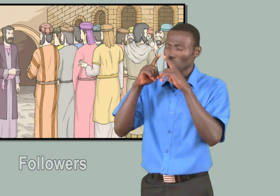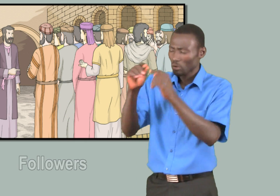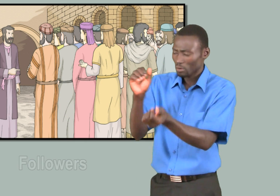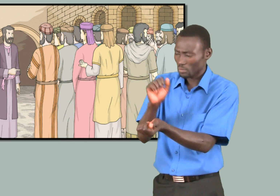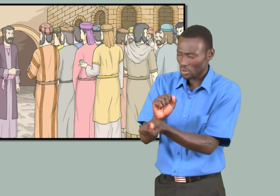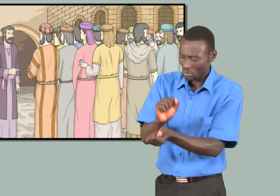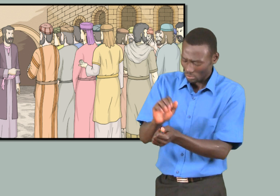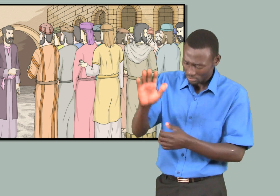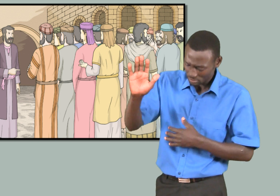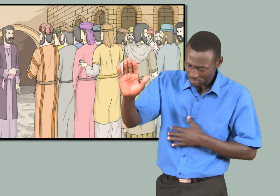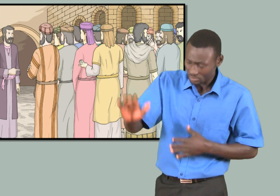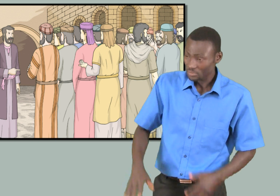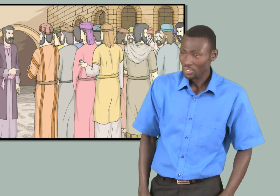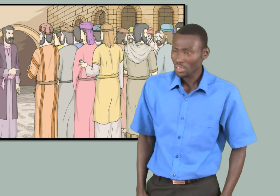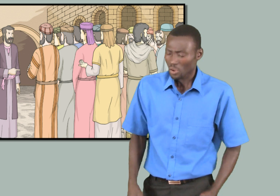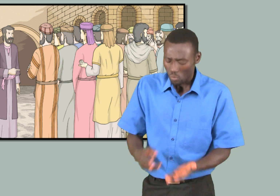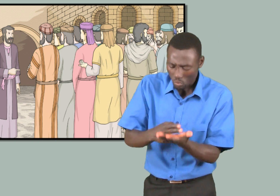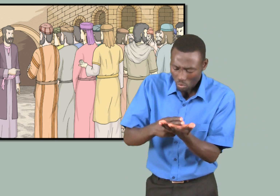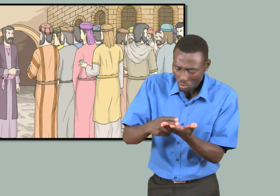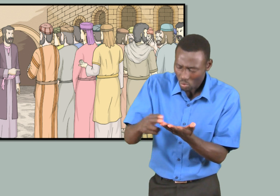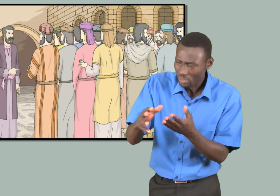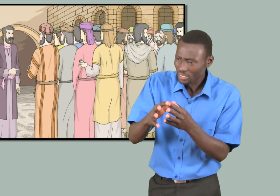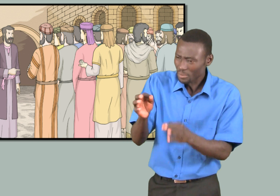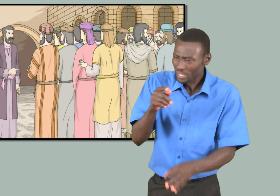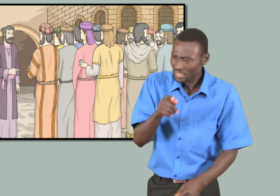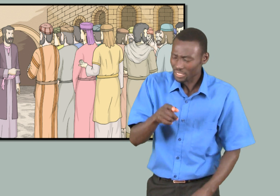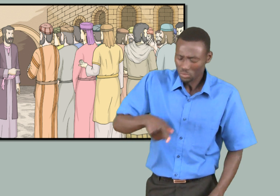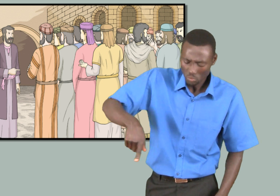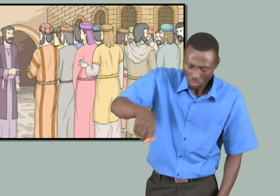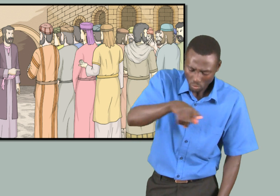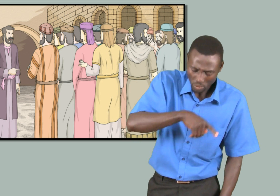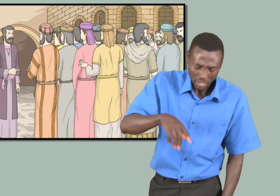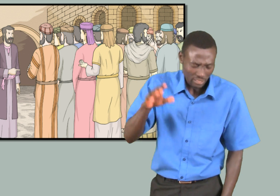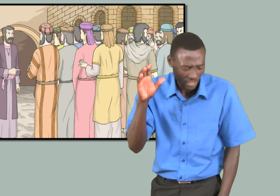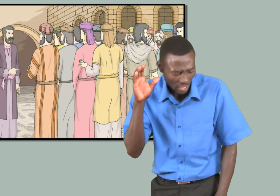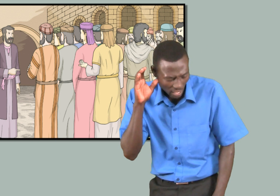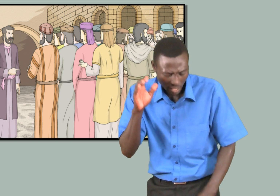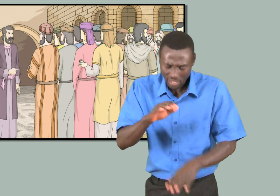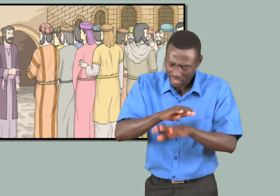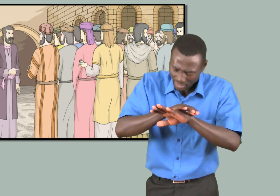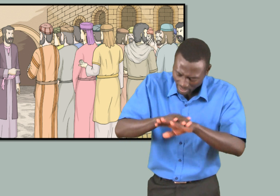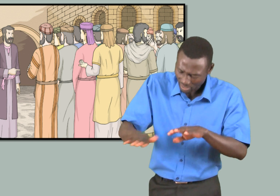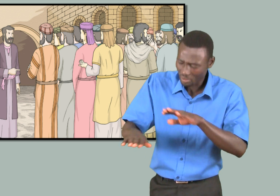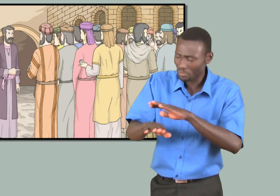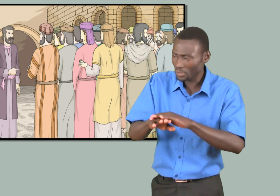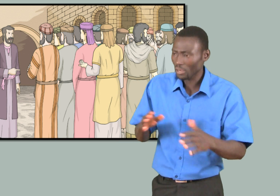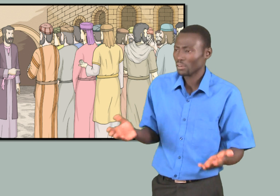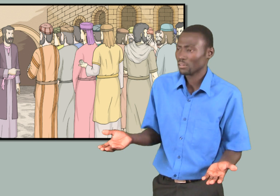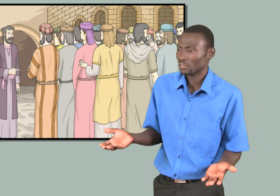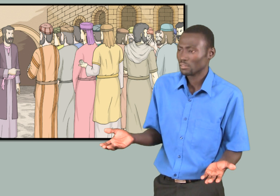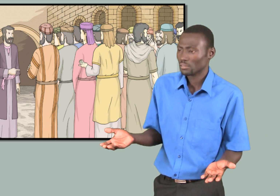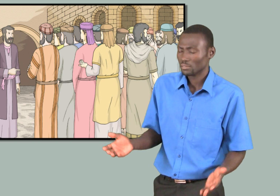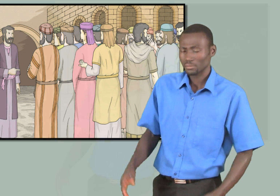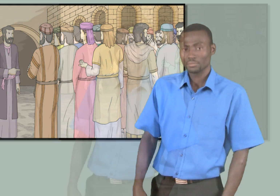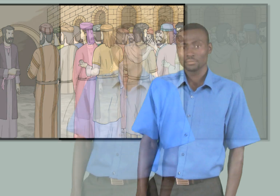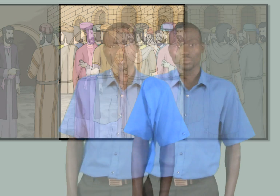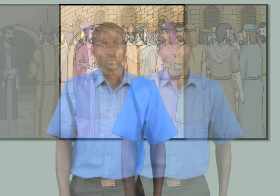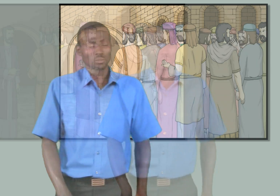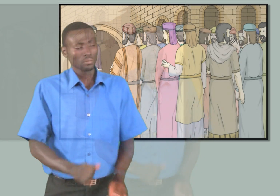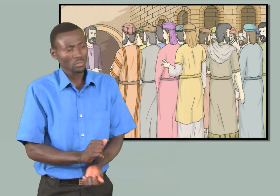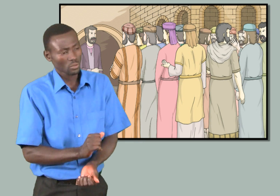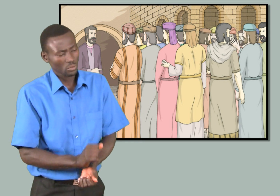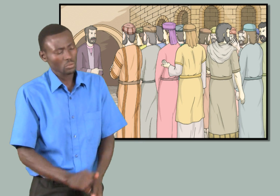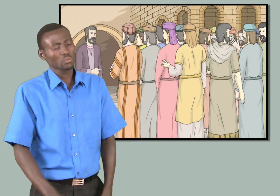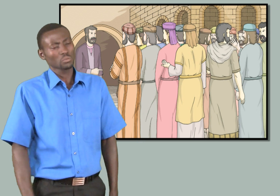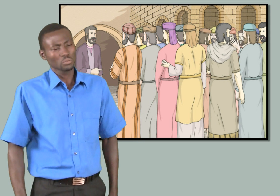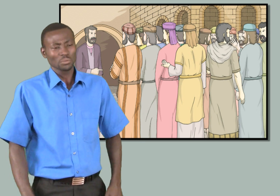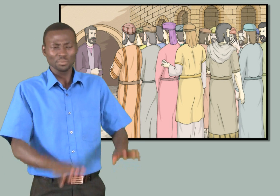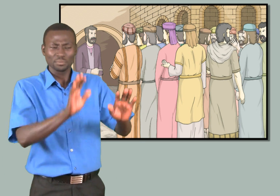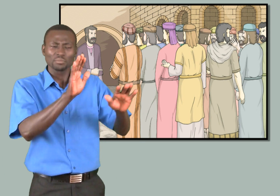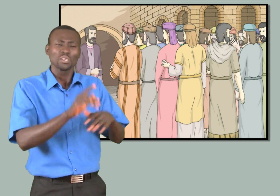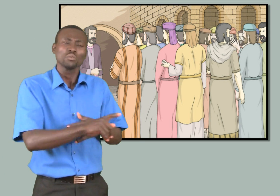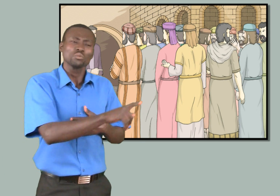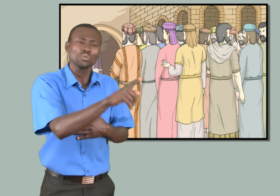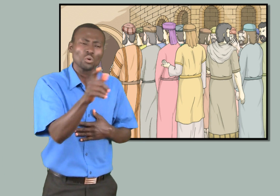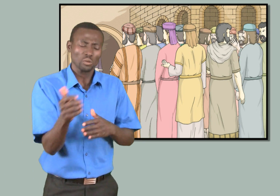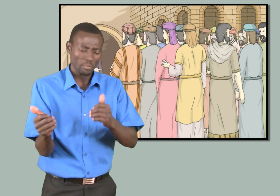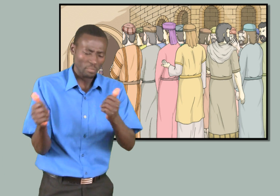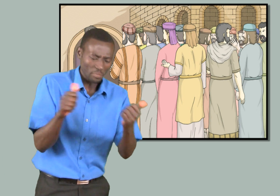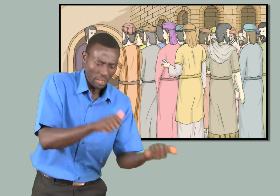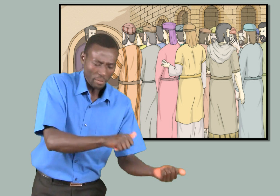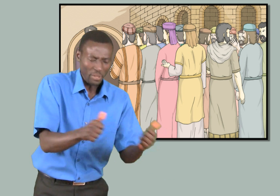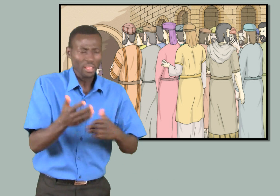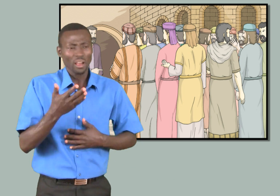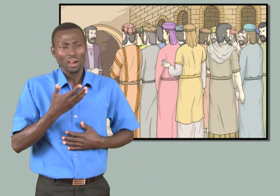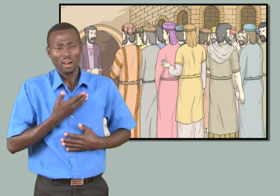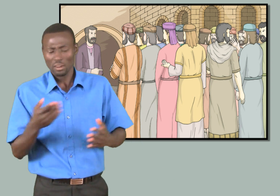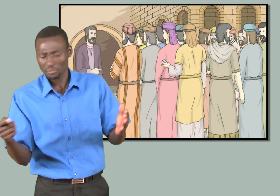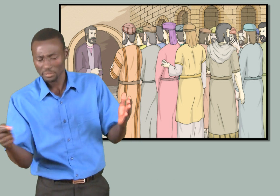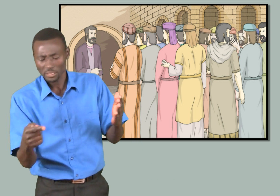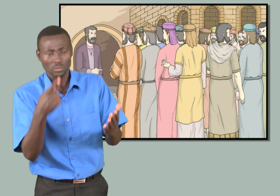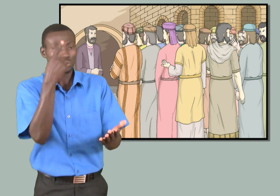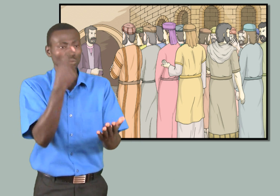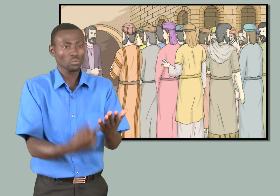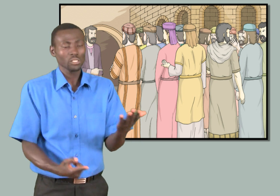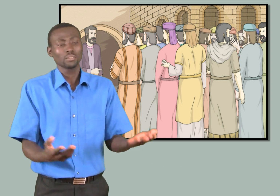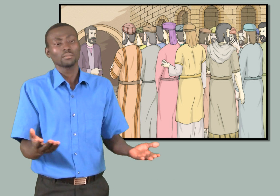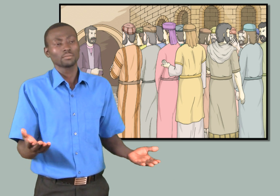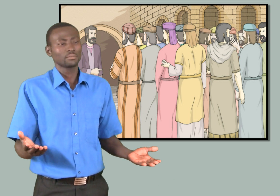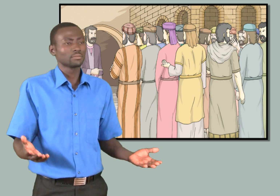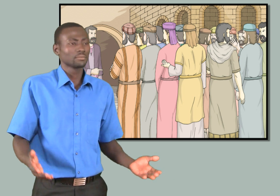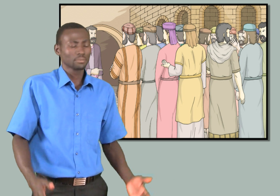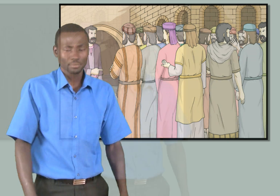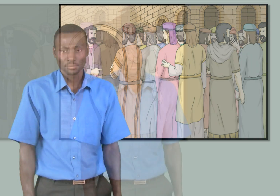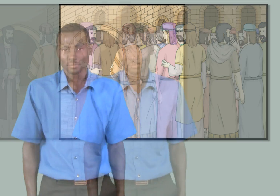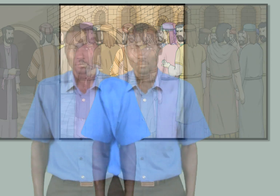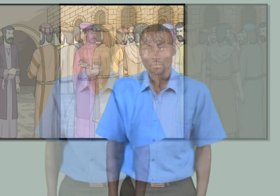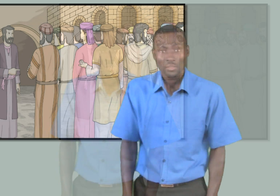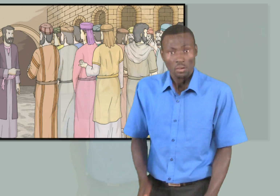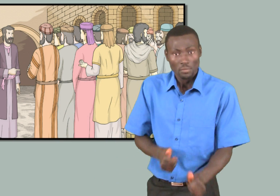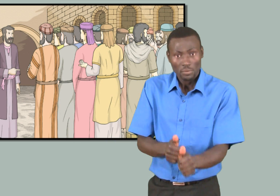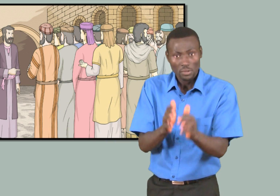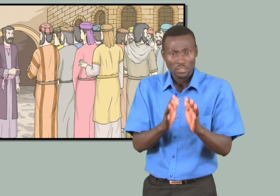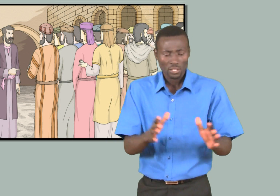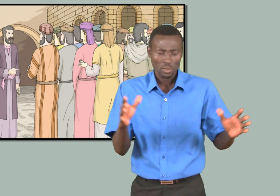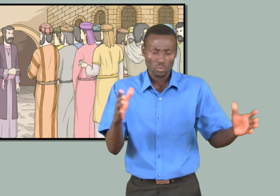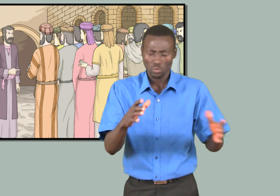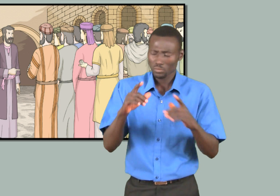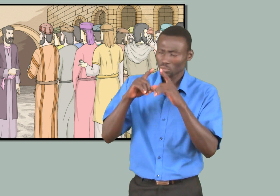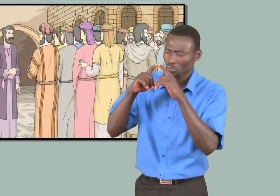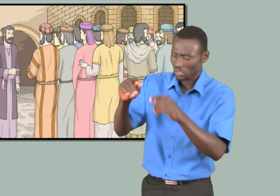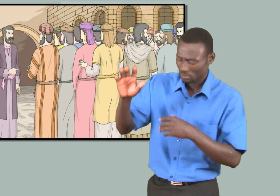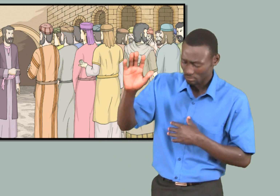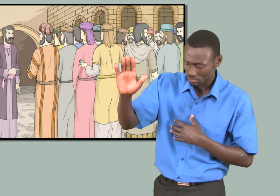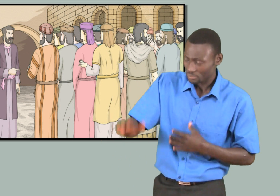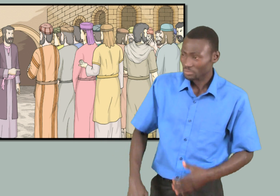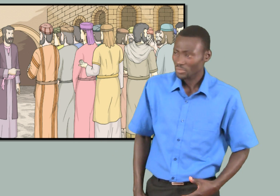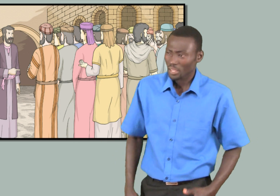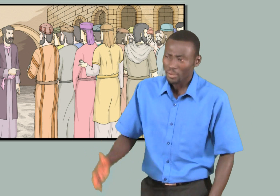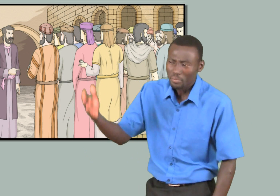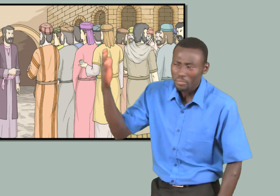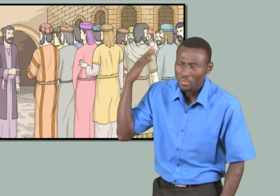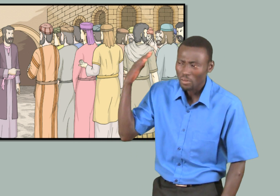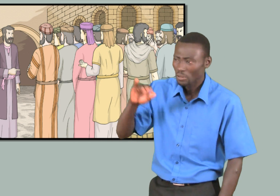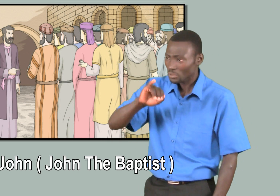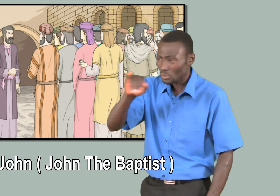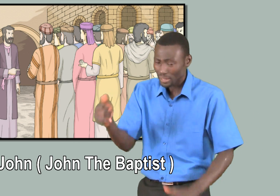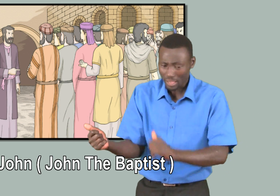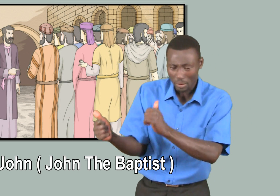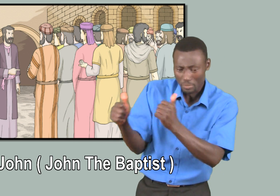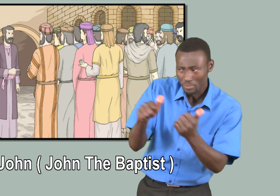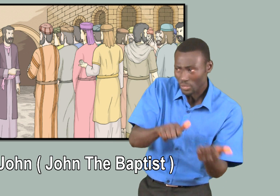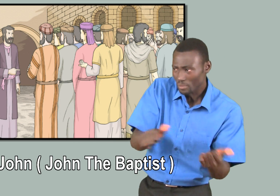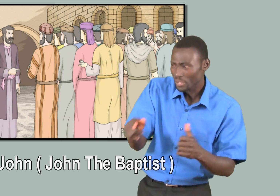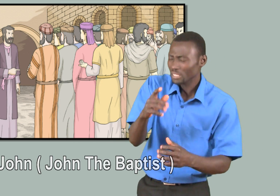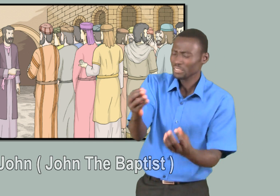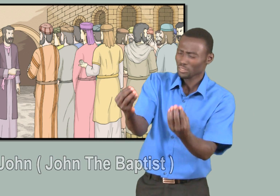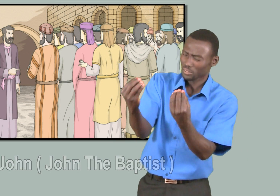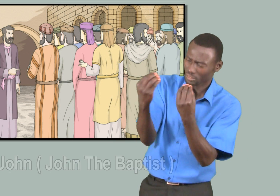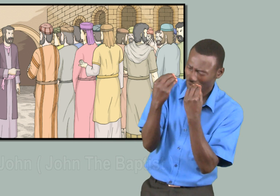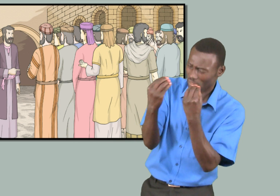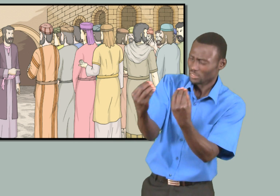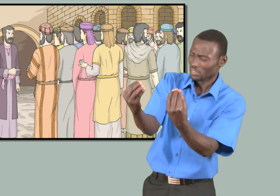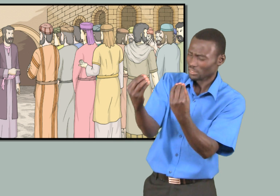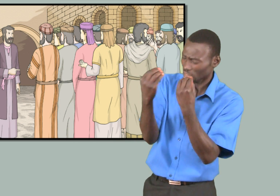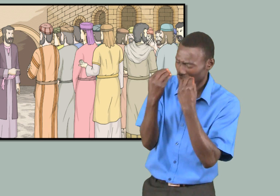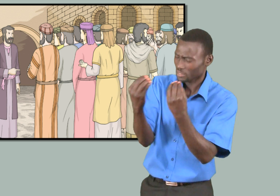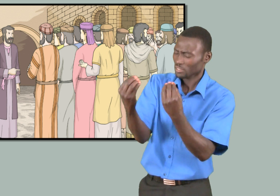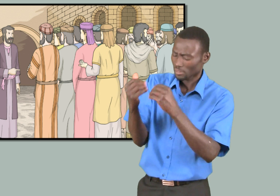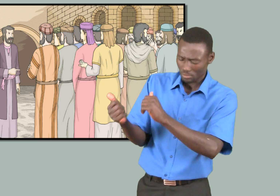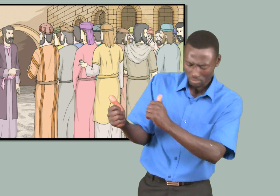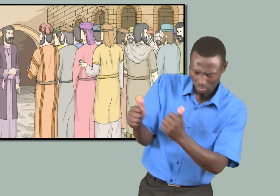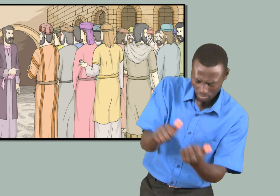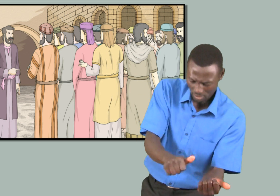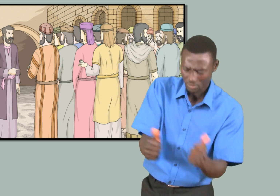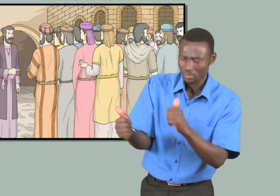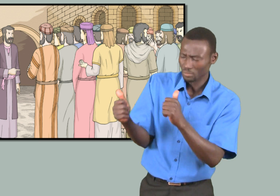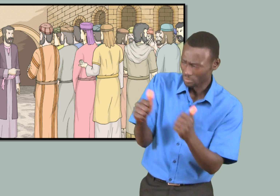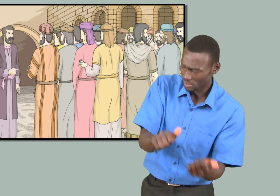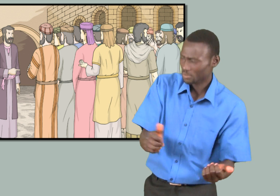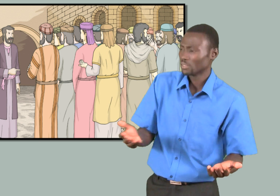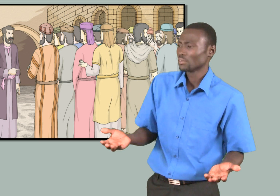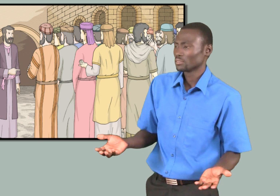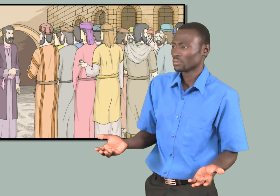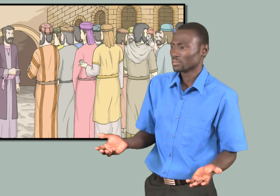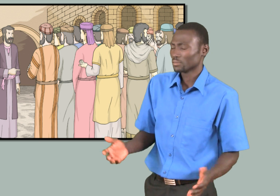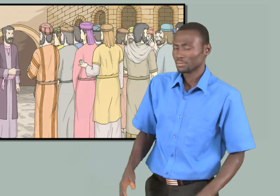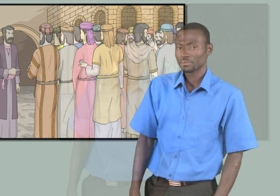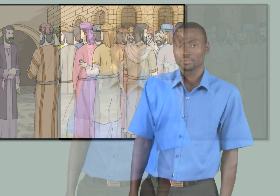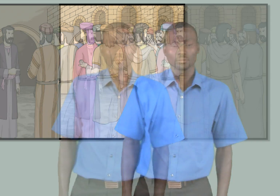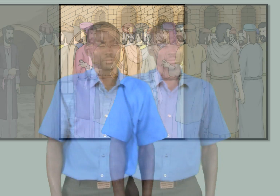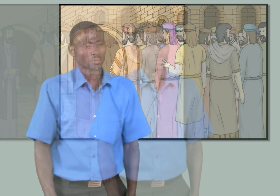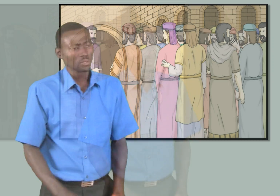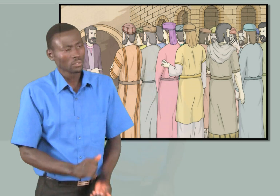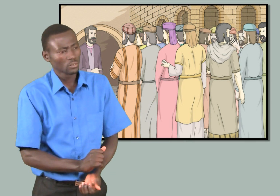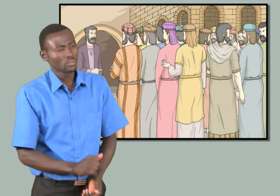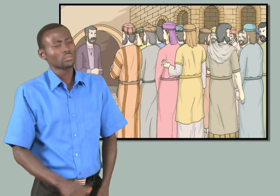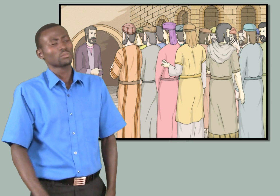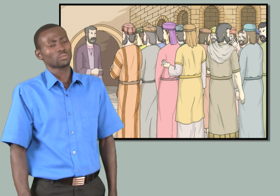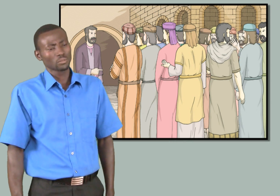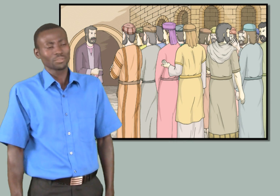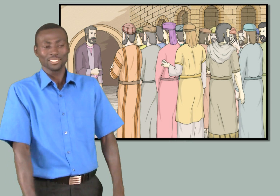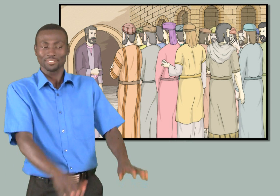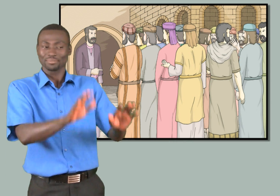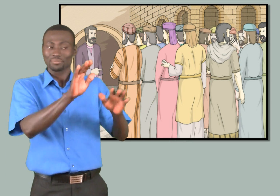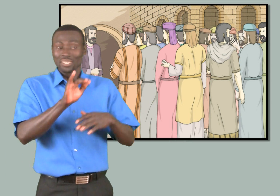“No,” they answered, “we have not even heard that there is a Holy Spirit.”